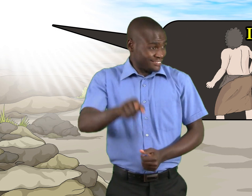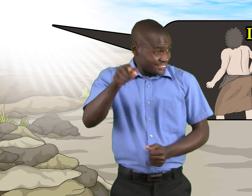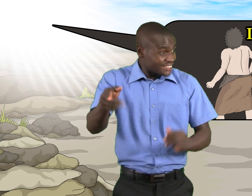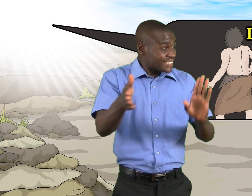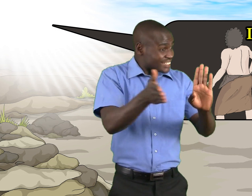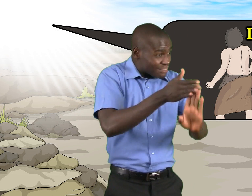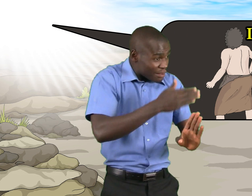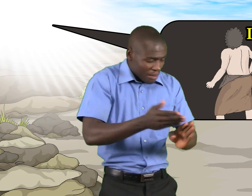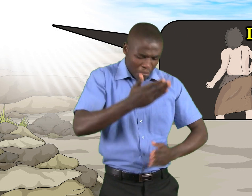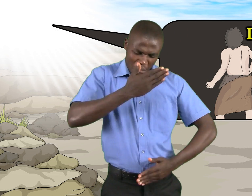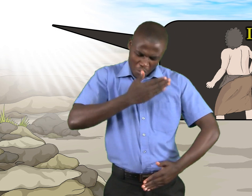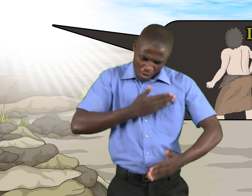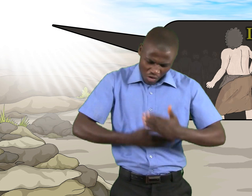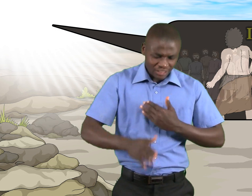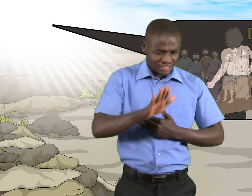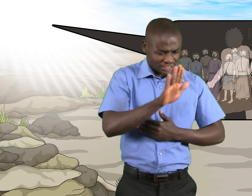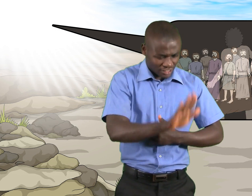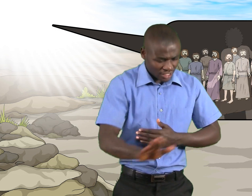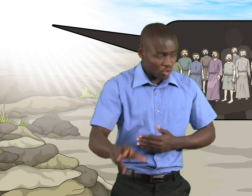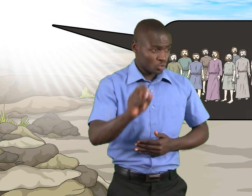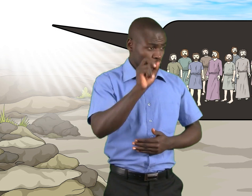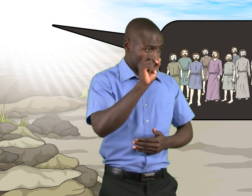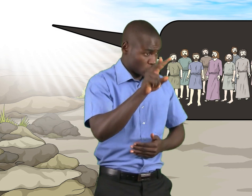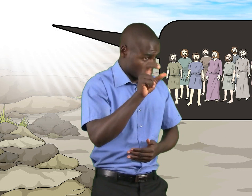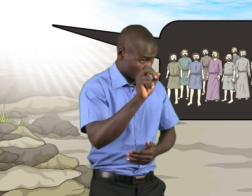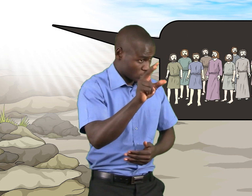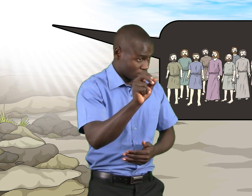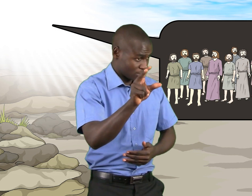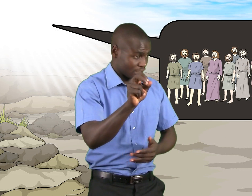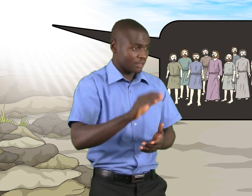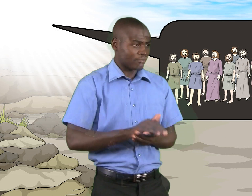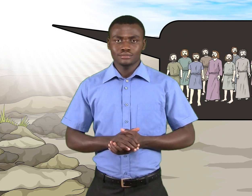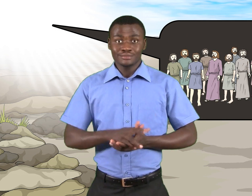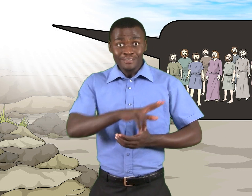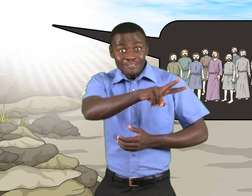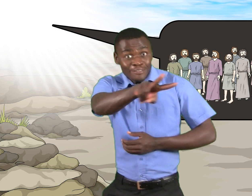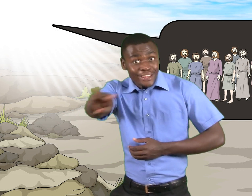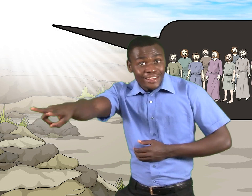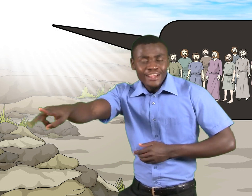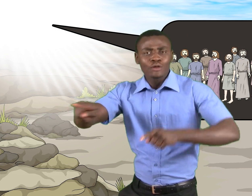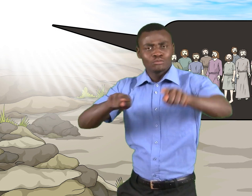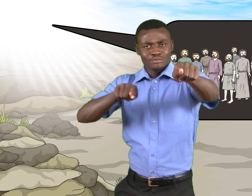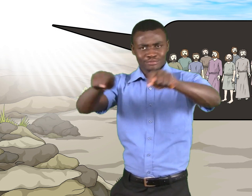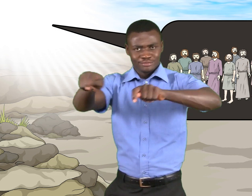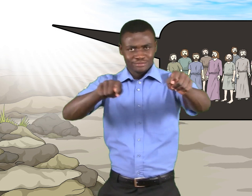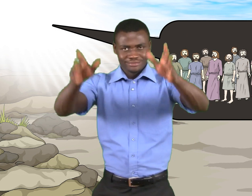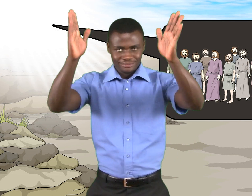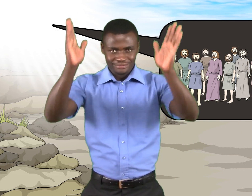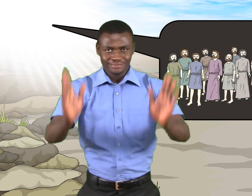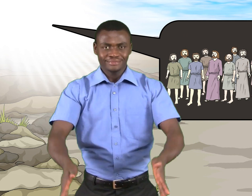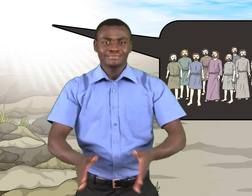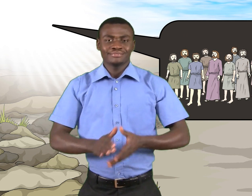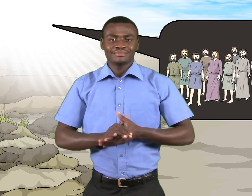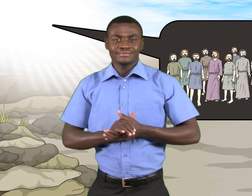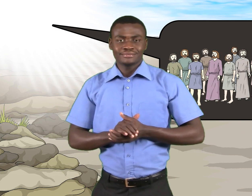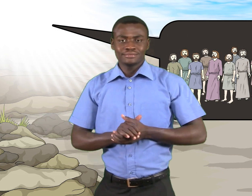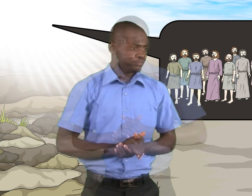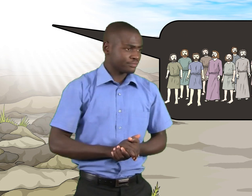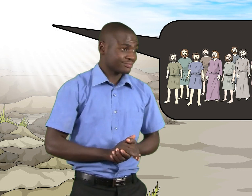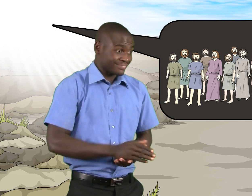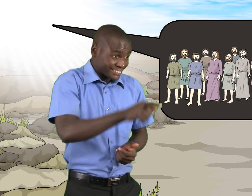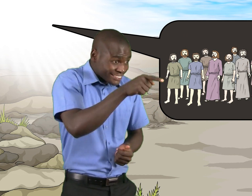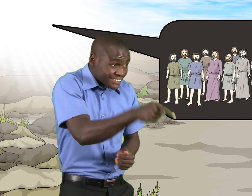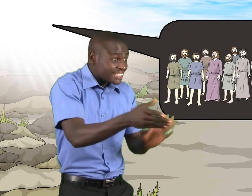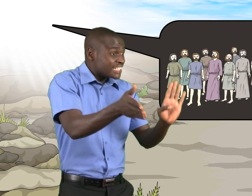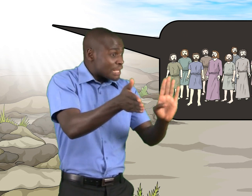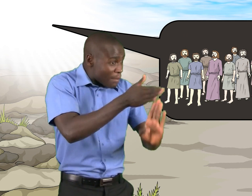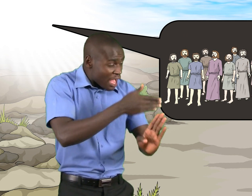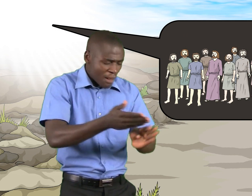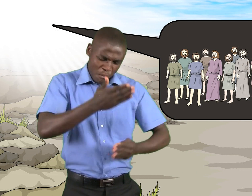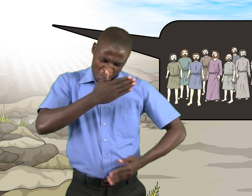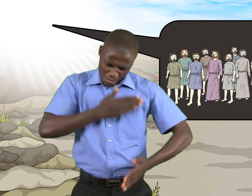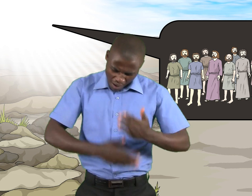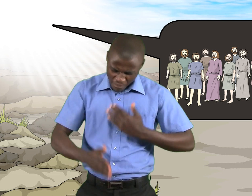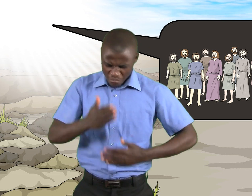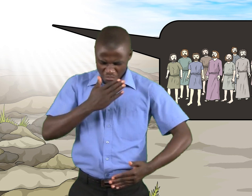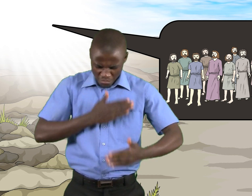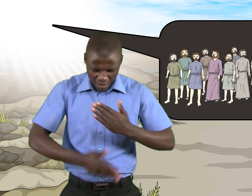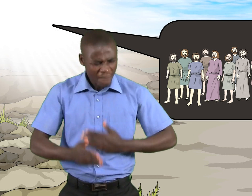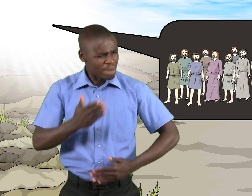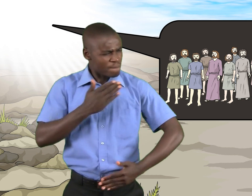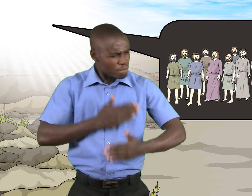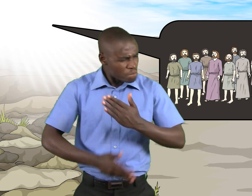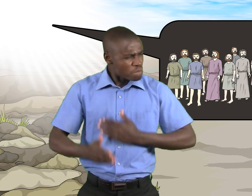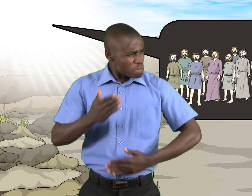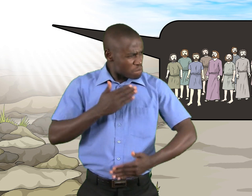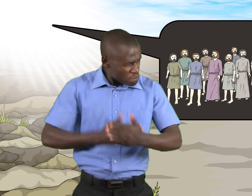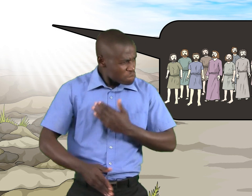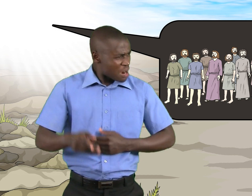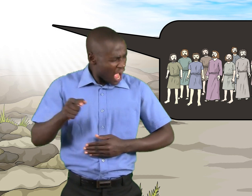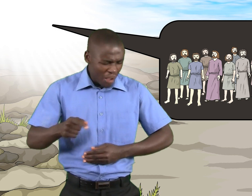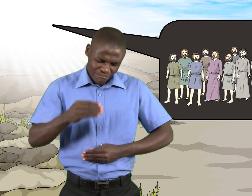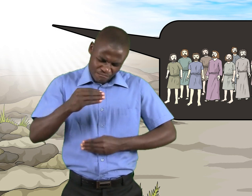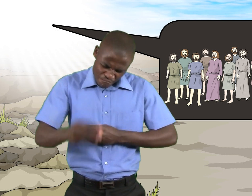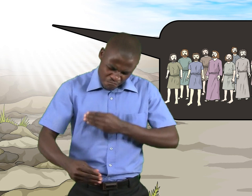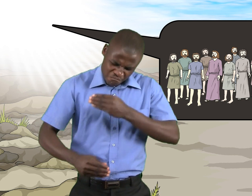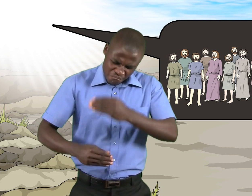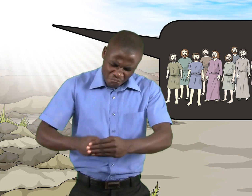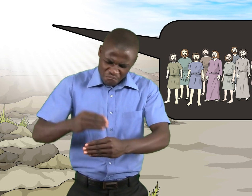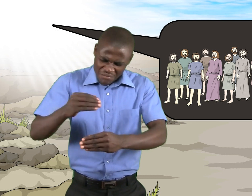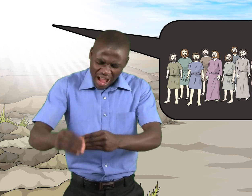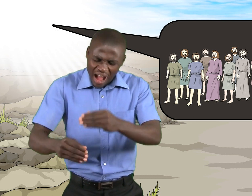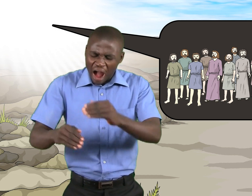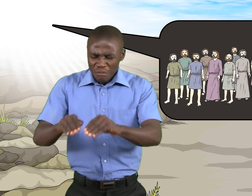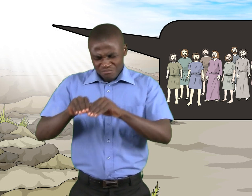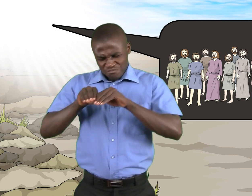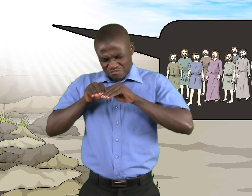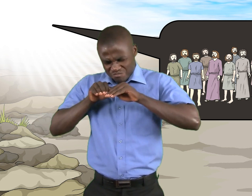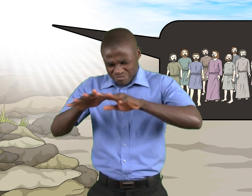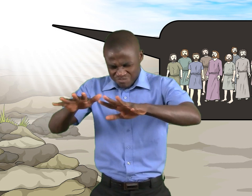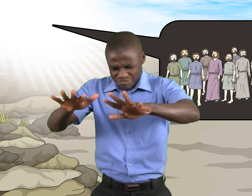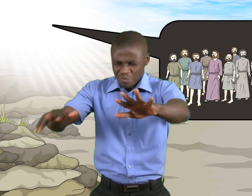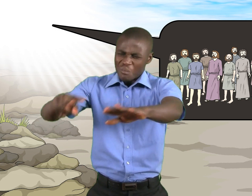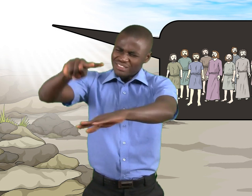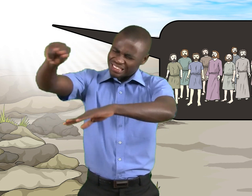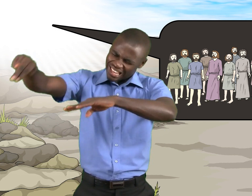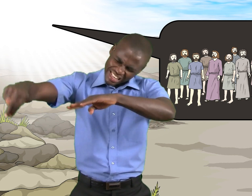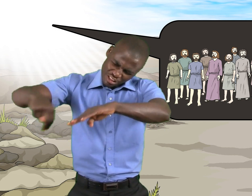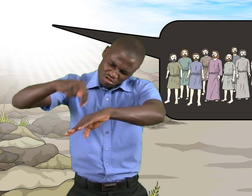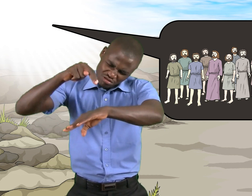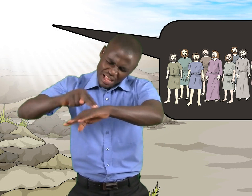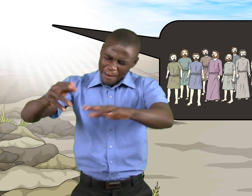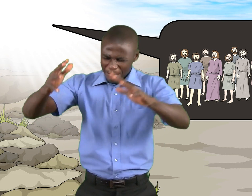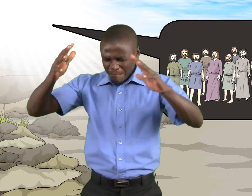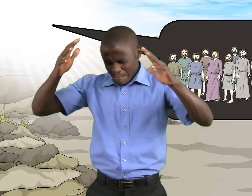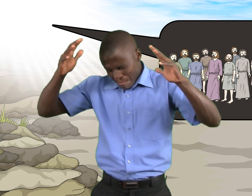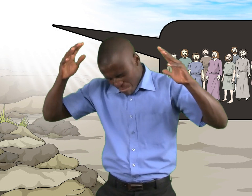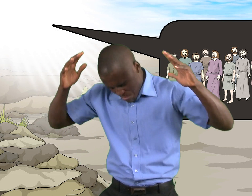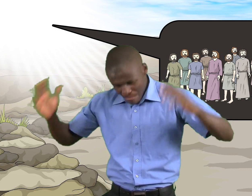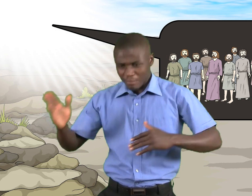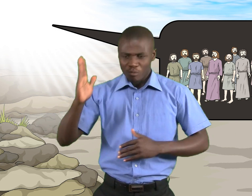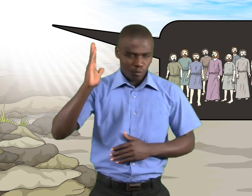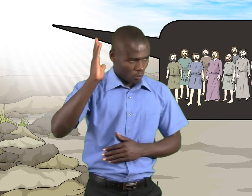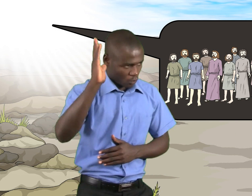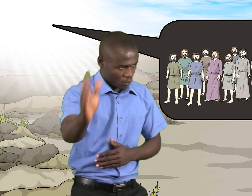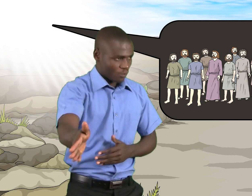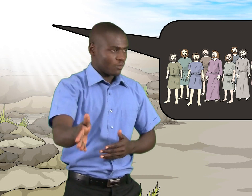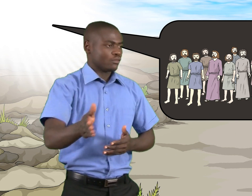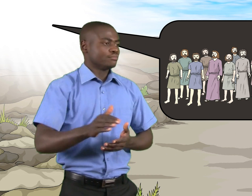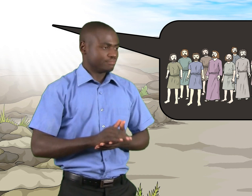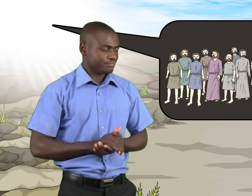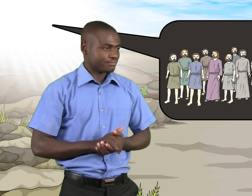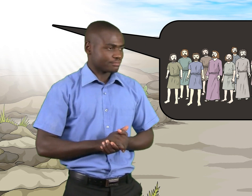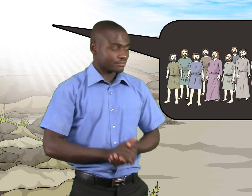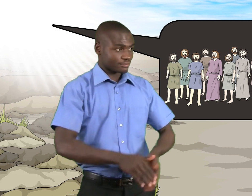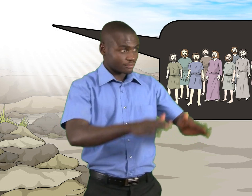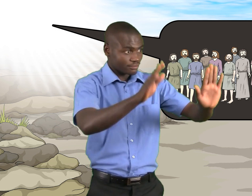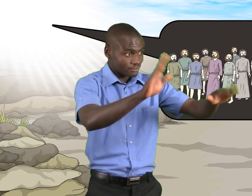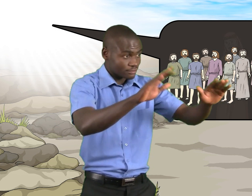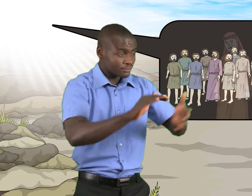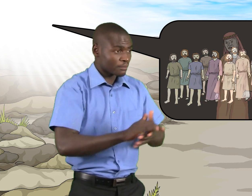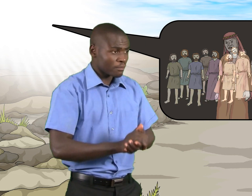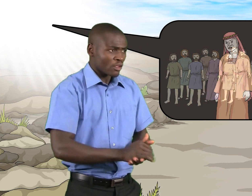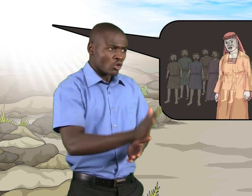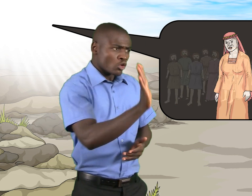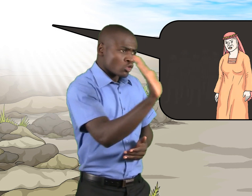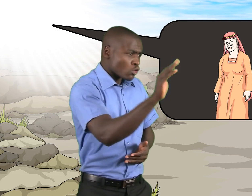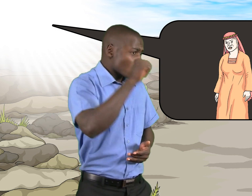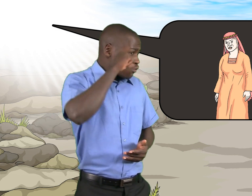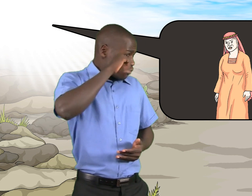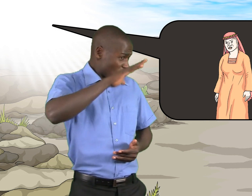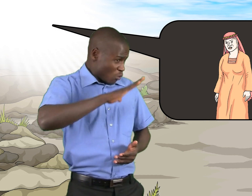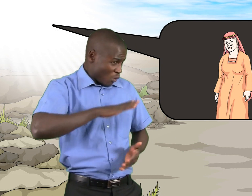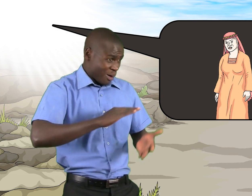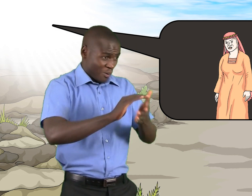He will become the father of twelve rulers, and I will make him into a great nation.